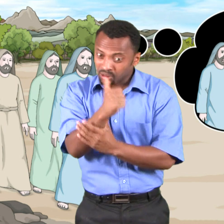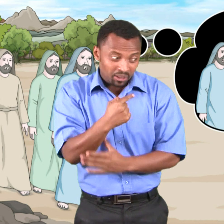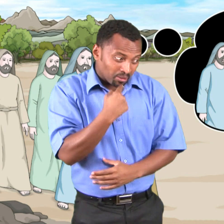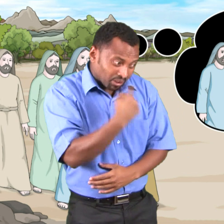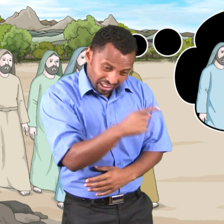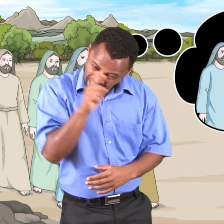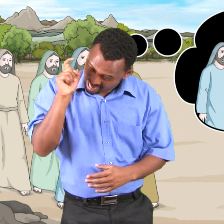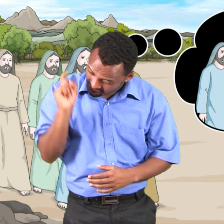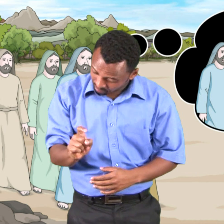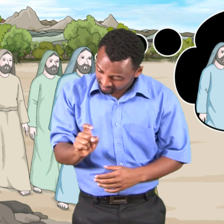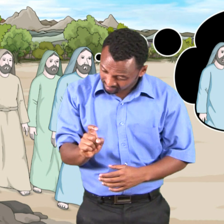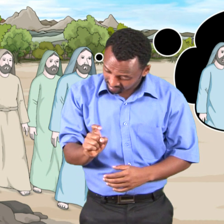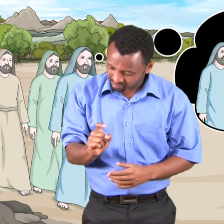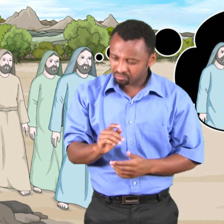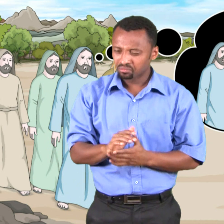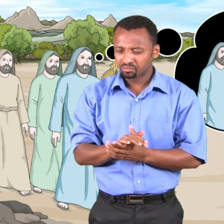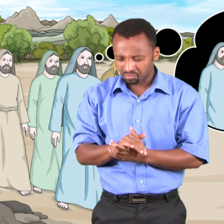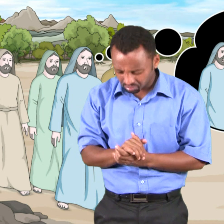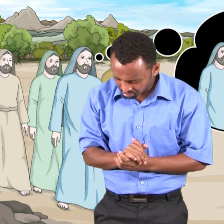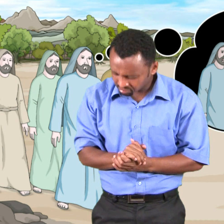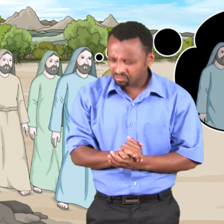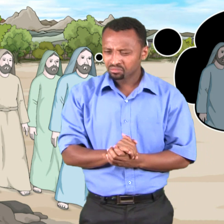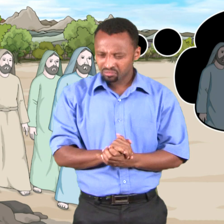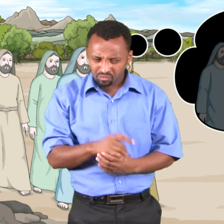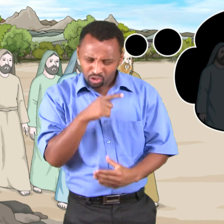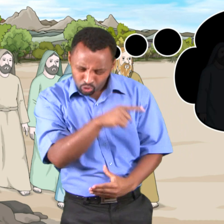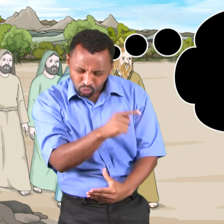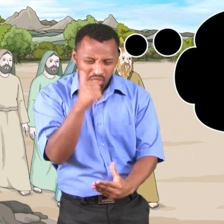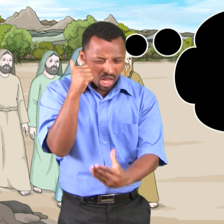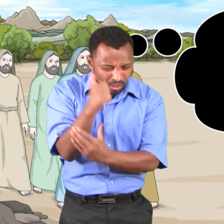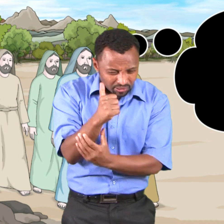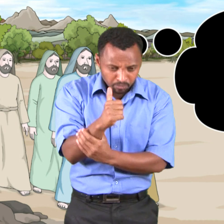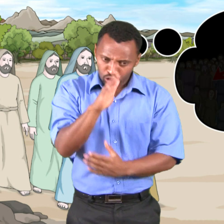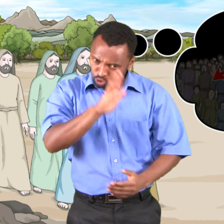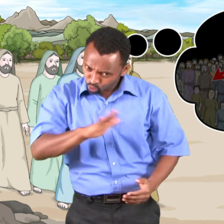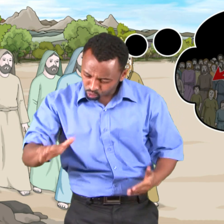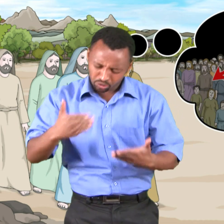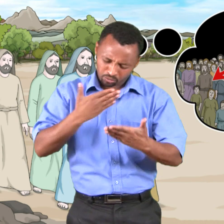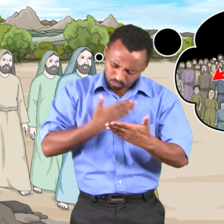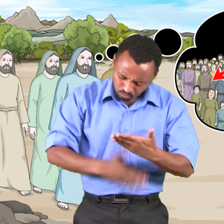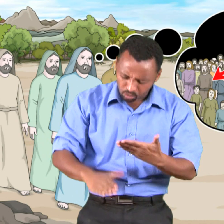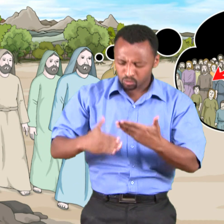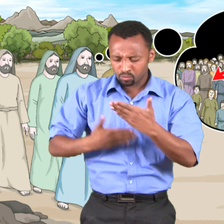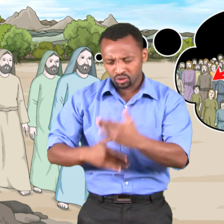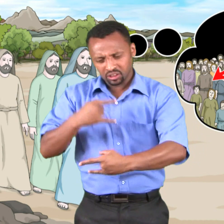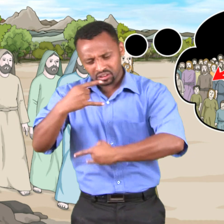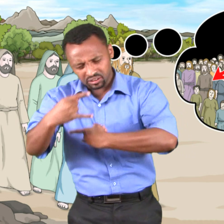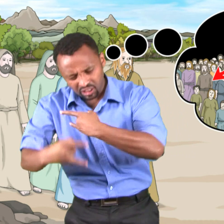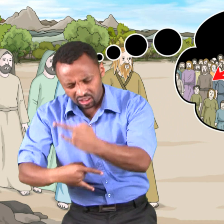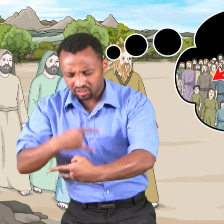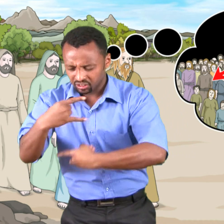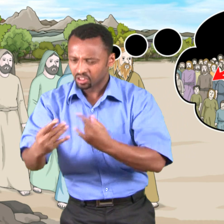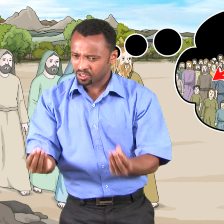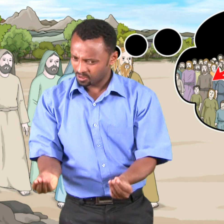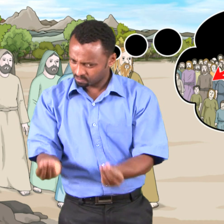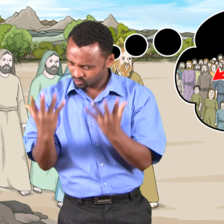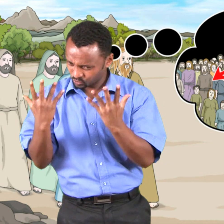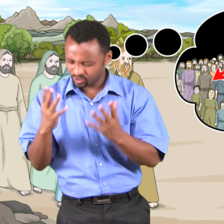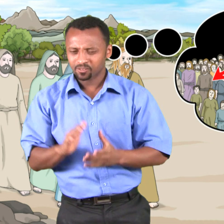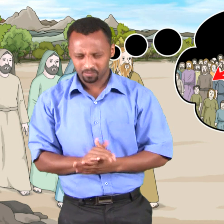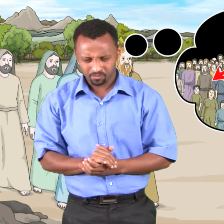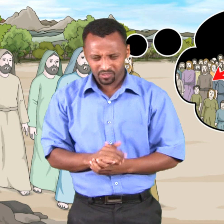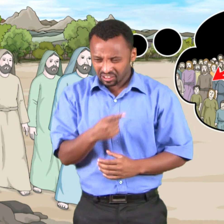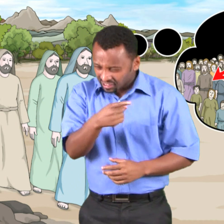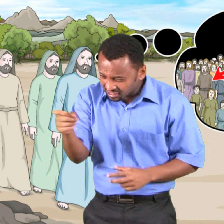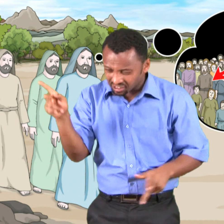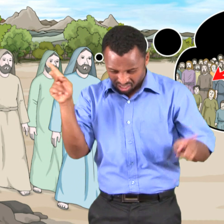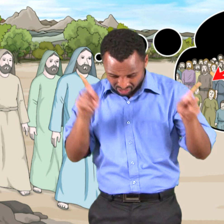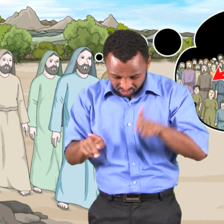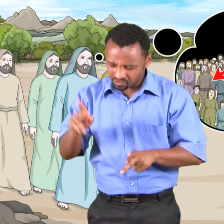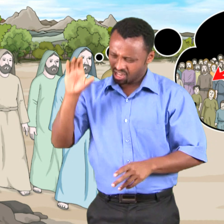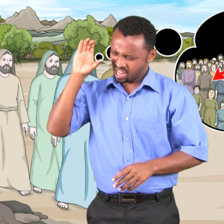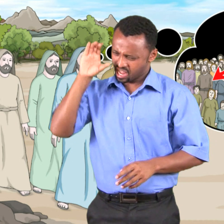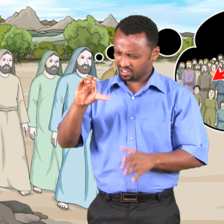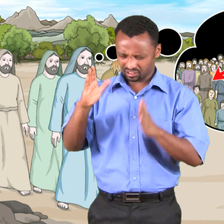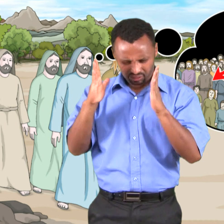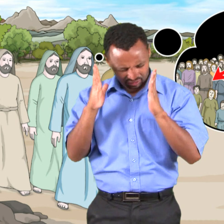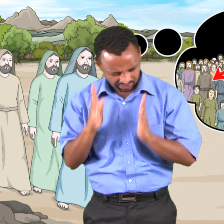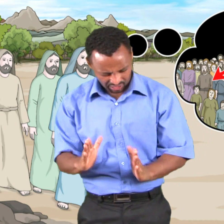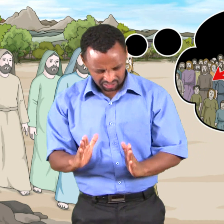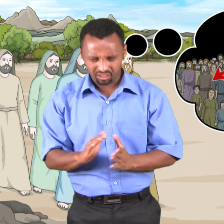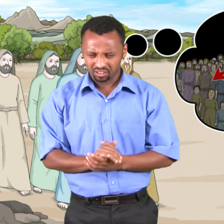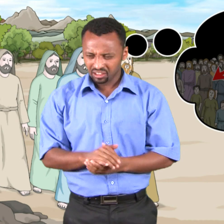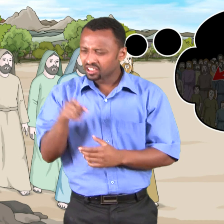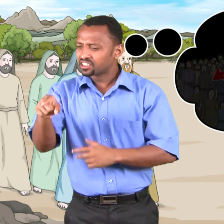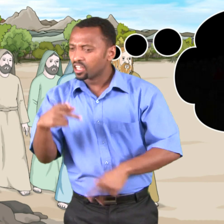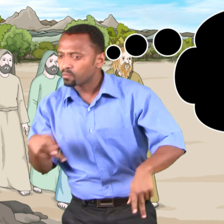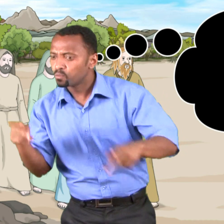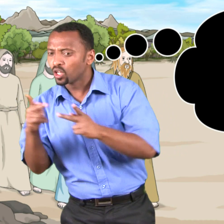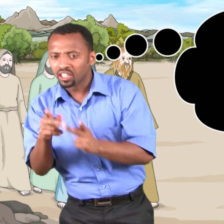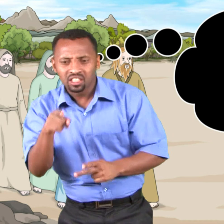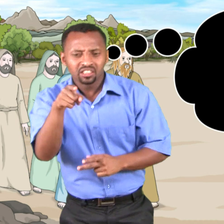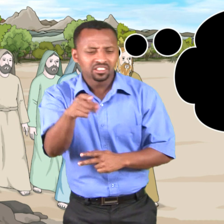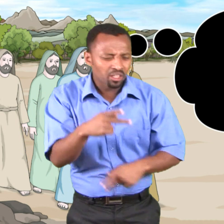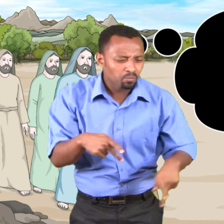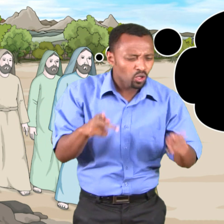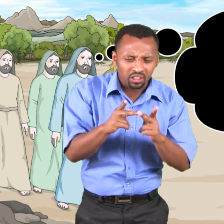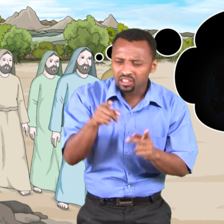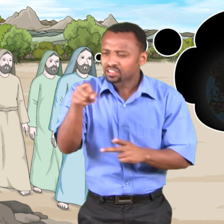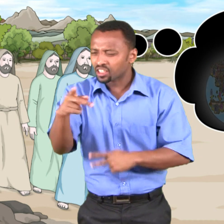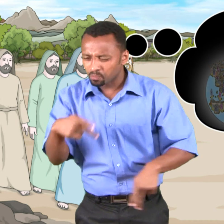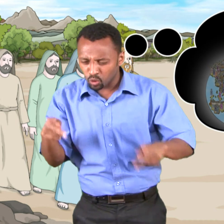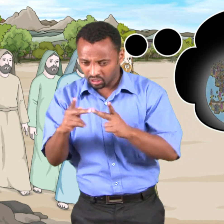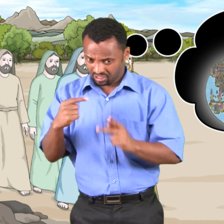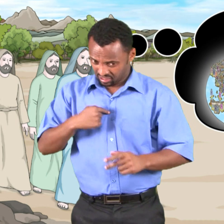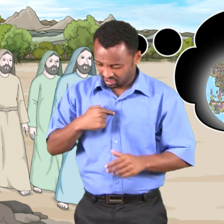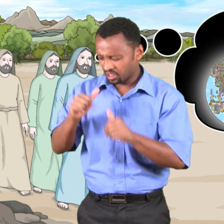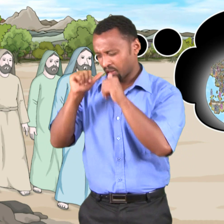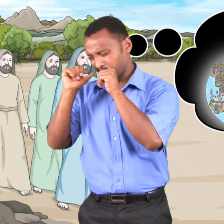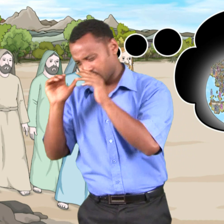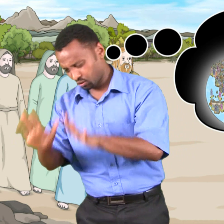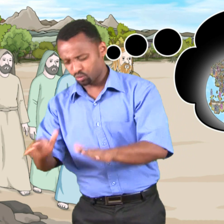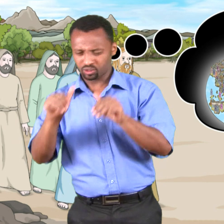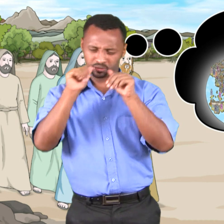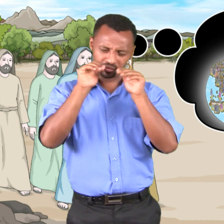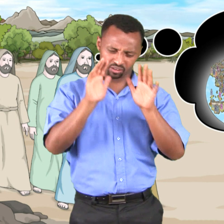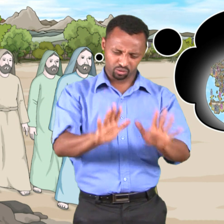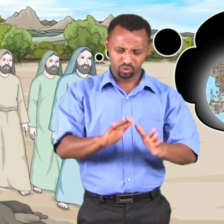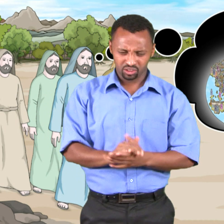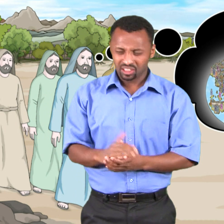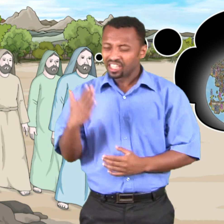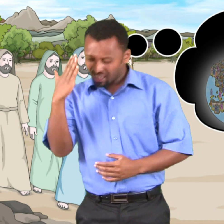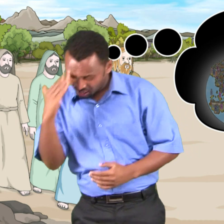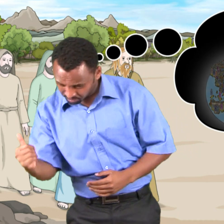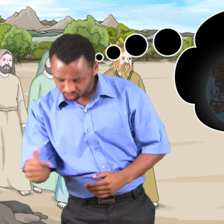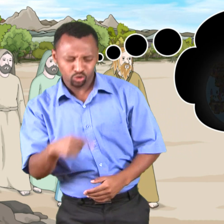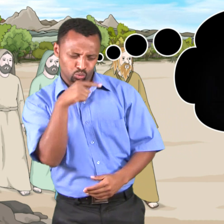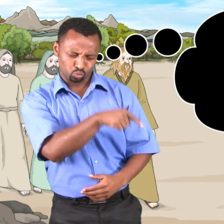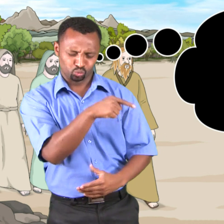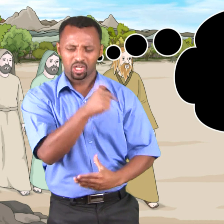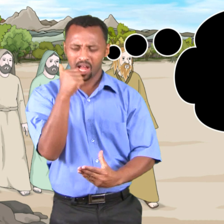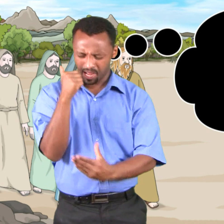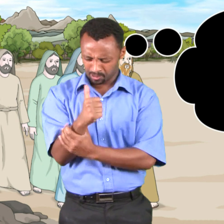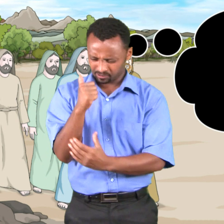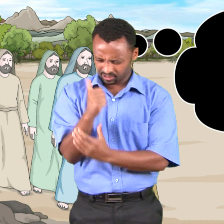Abraham will surely become a great and powerful nation, and through him all the nations of the earth will be blessed.